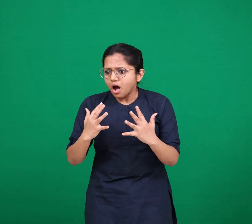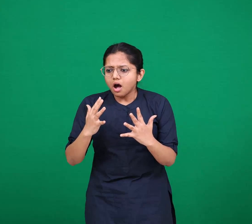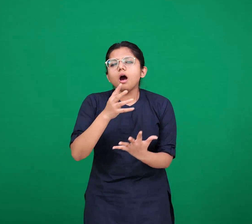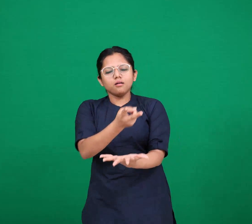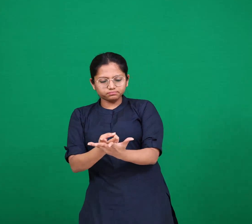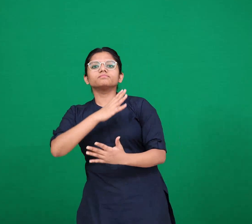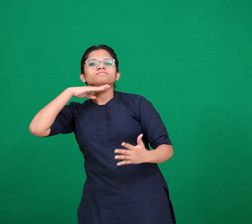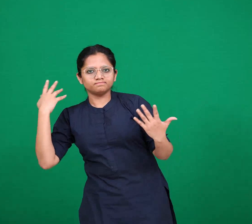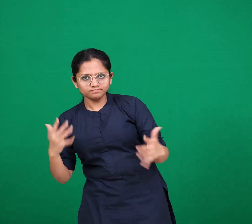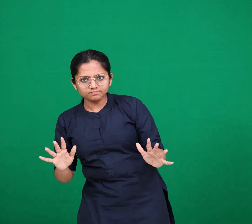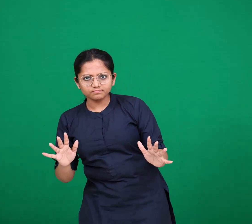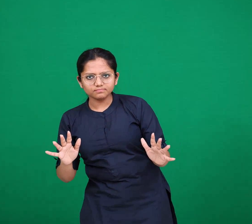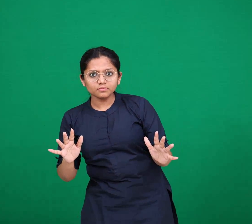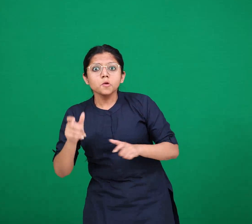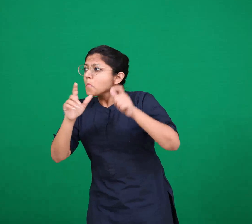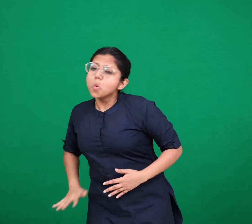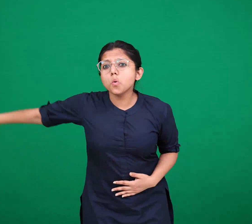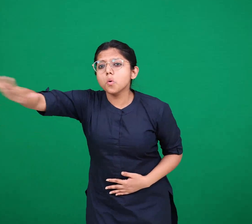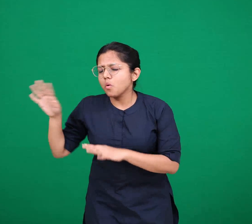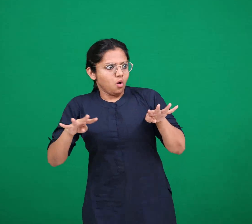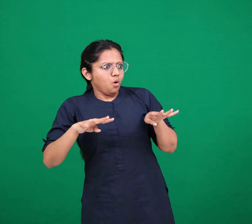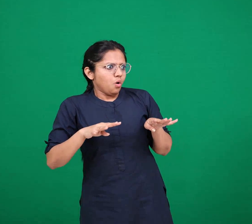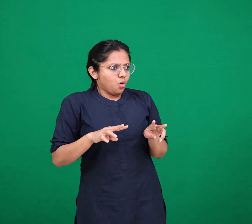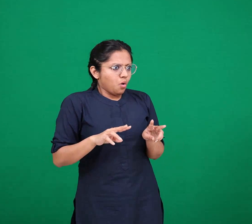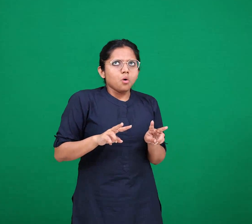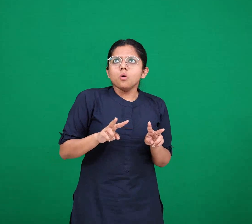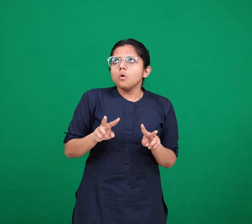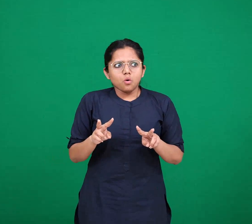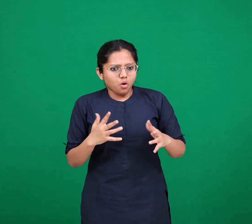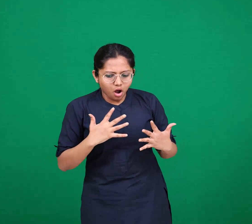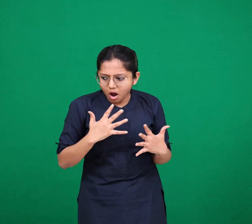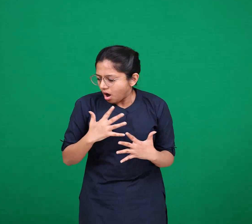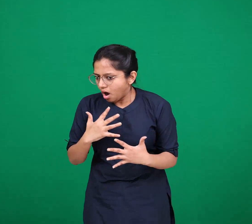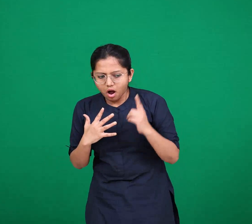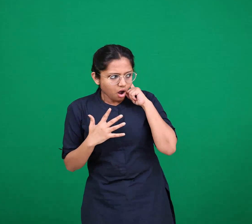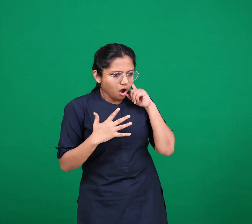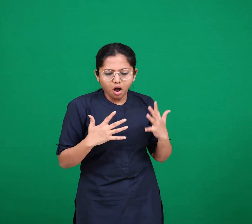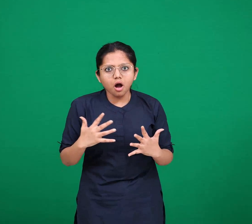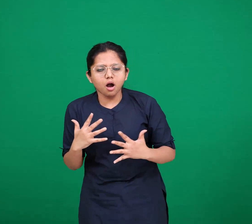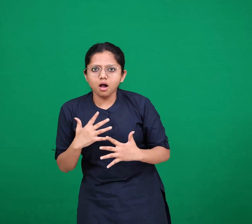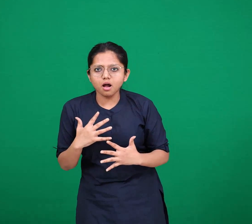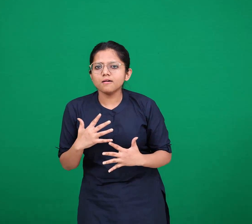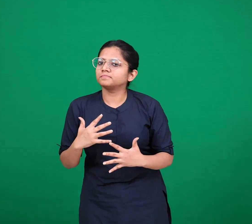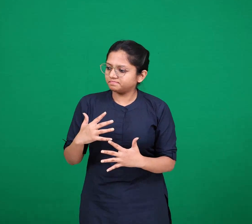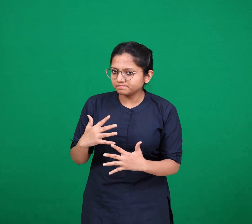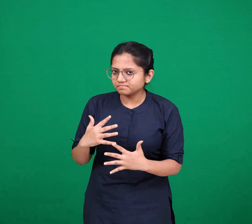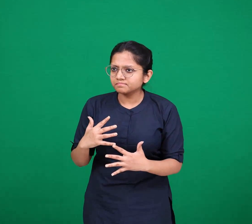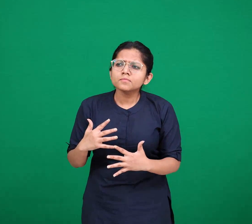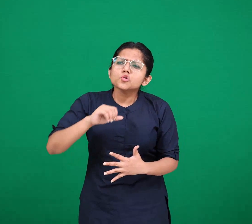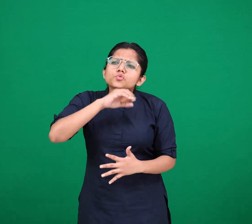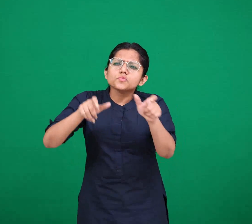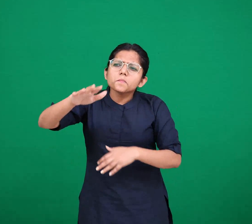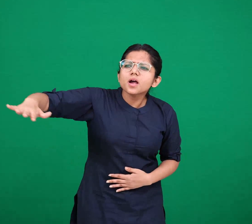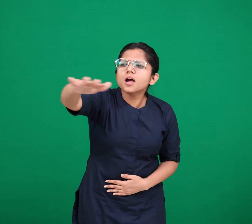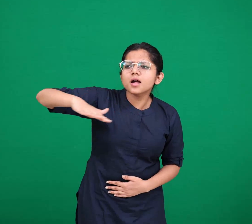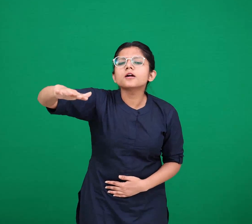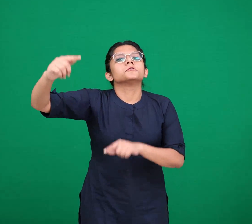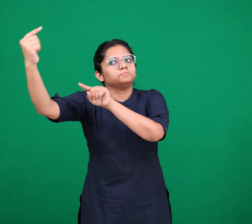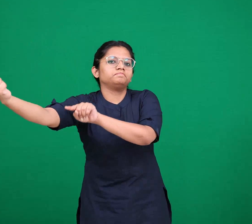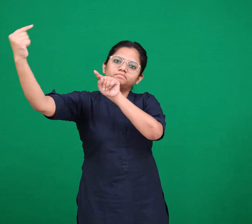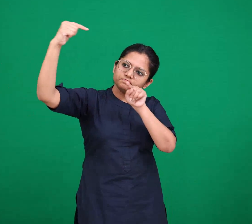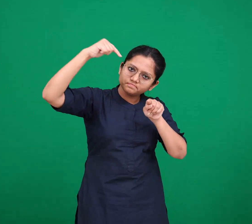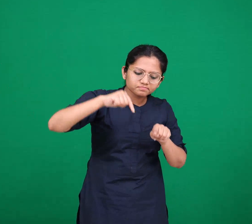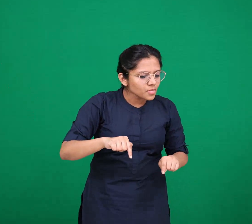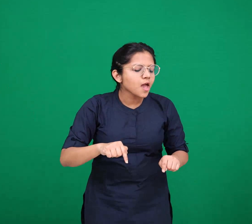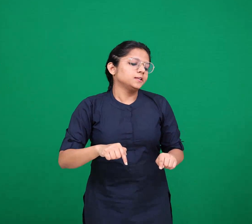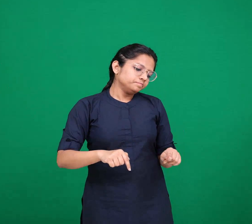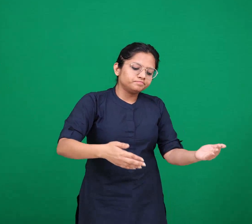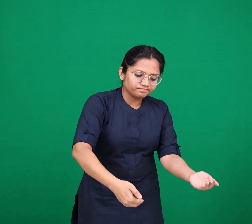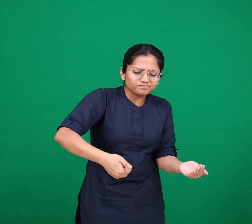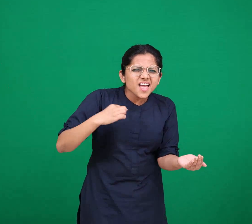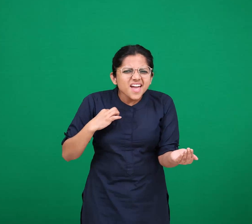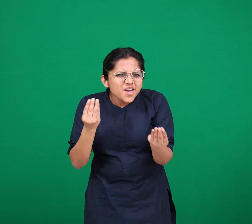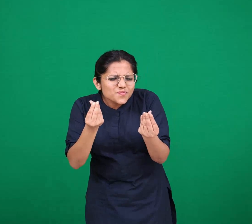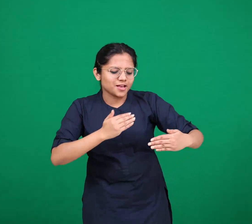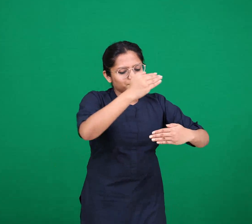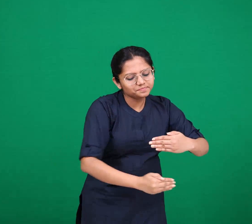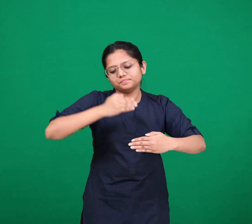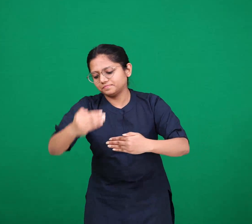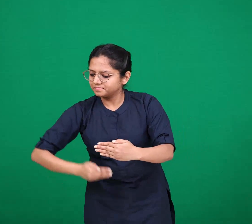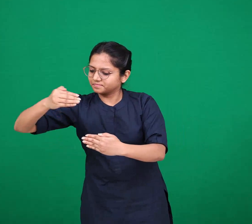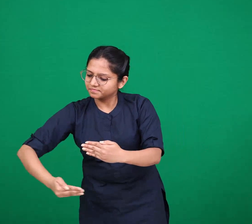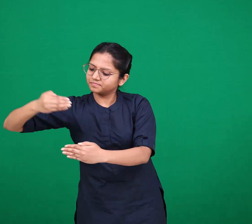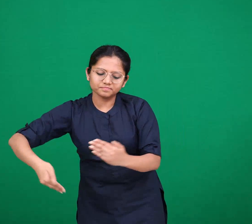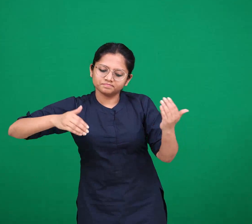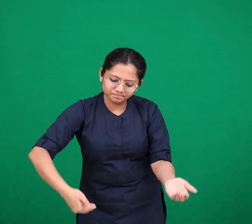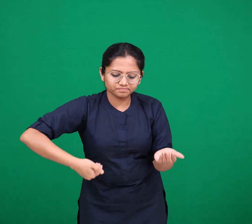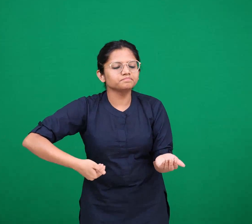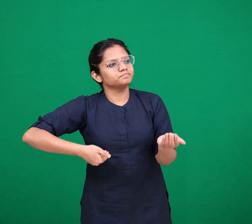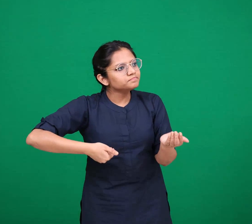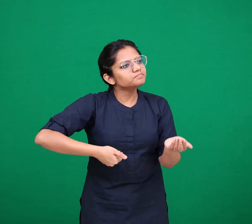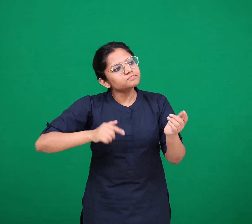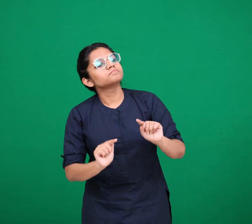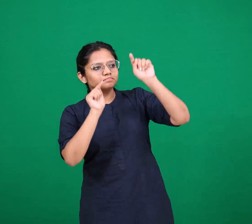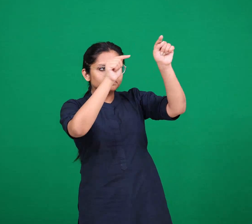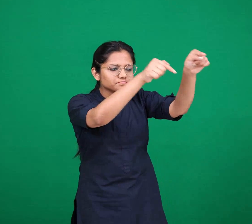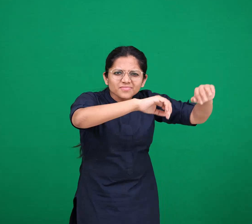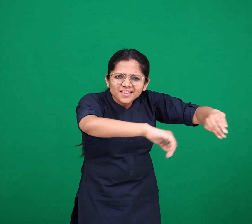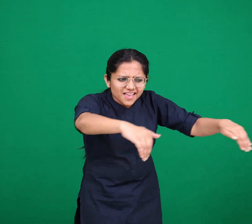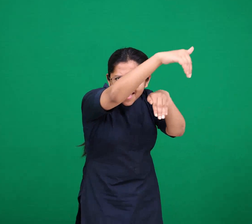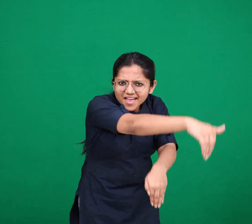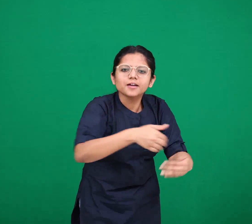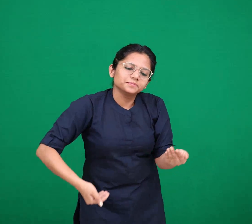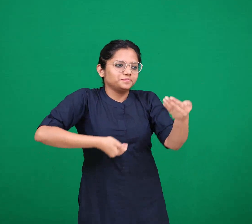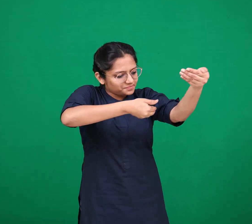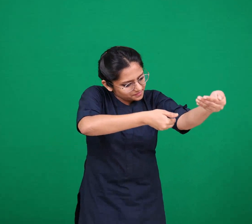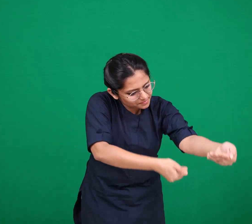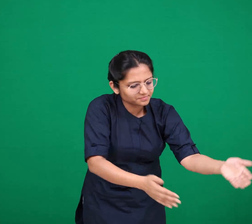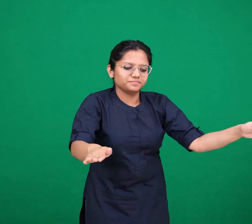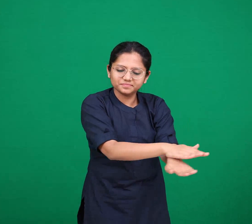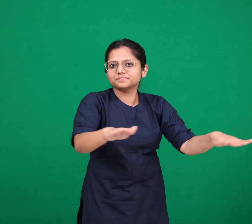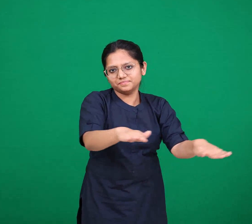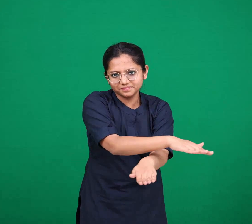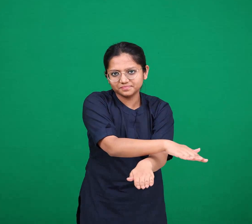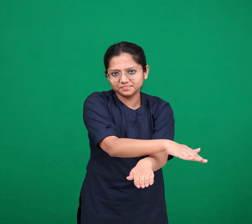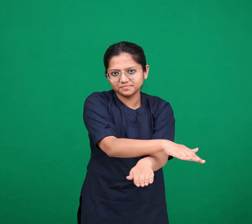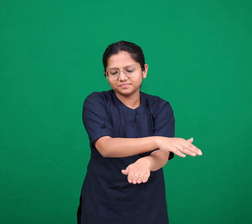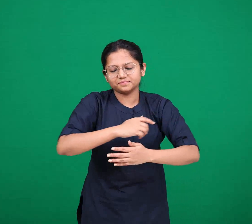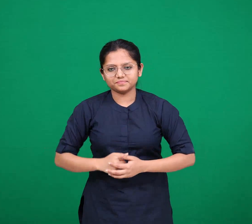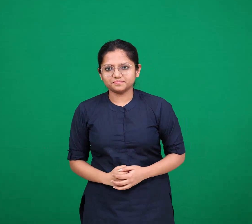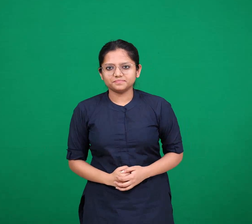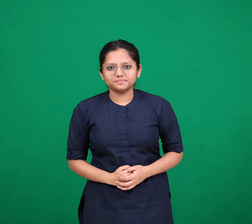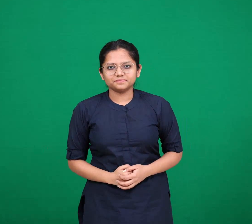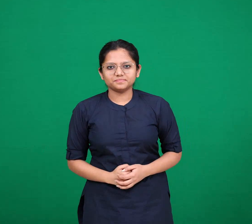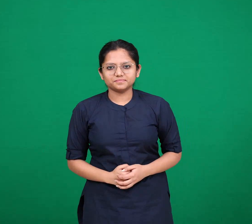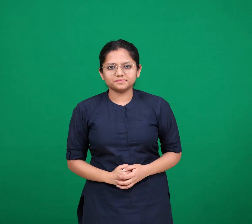And great fear came over all who heard what had happened. Then the young men stepped forward, wrapped up his body, and carried him out and buried him.